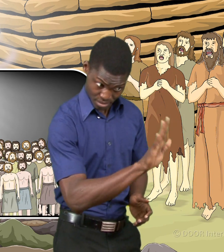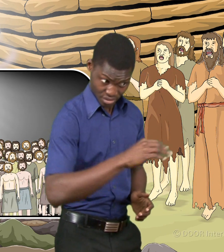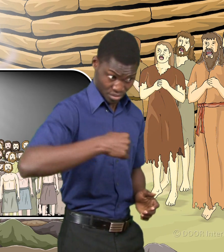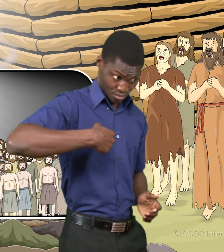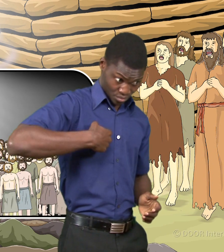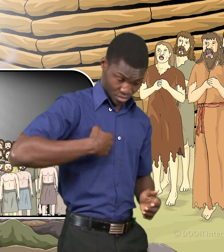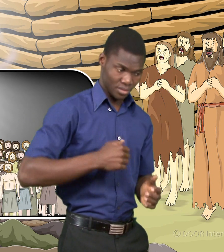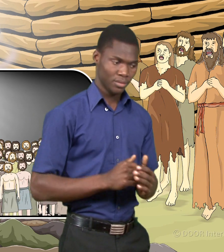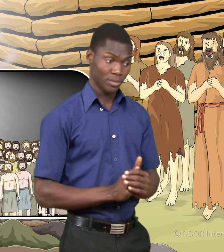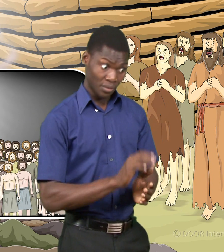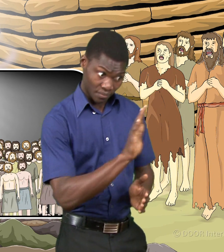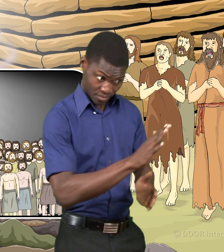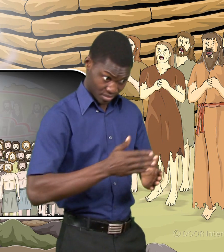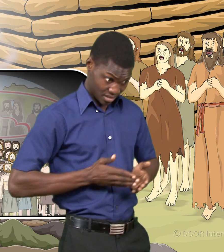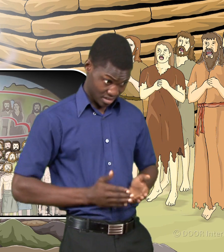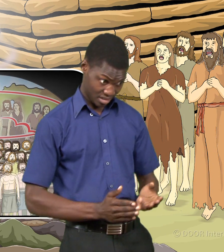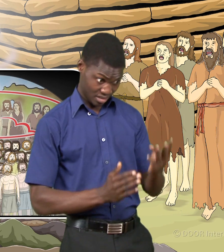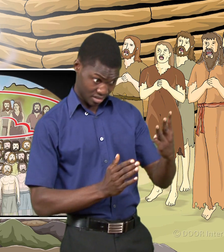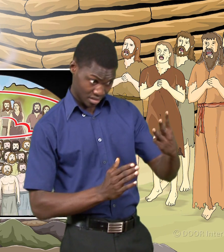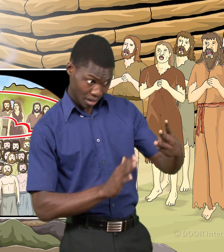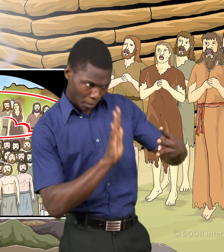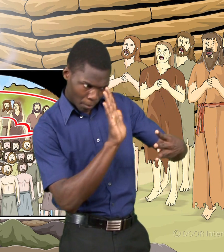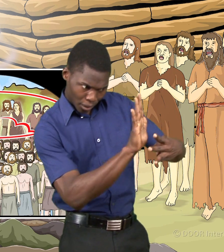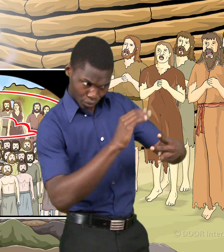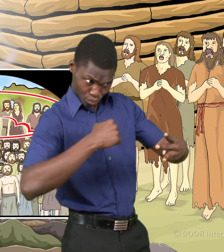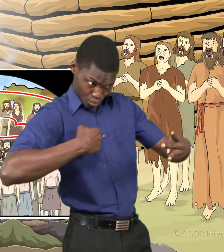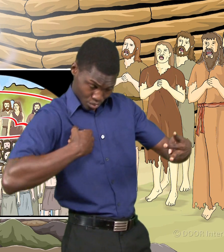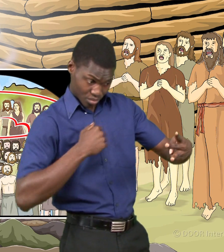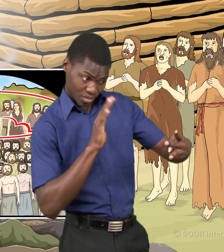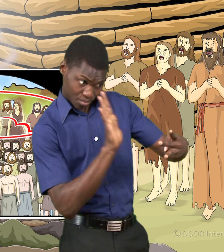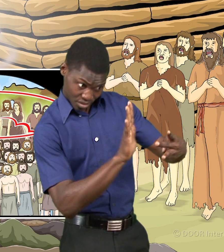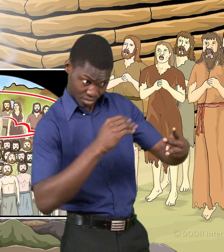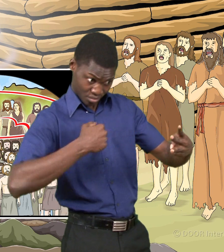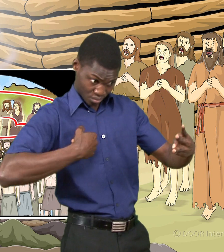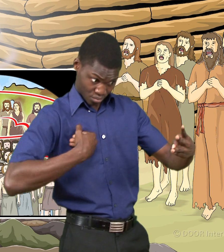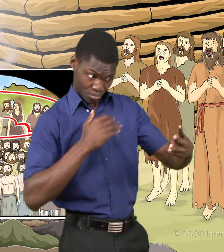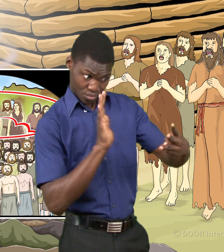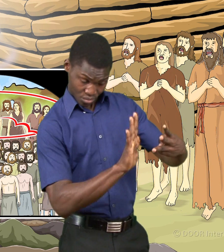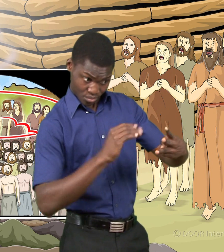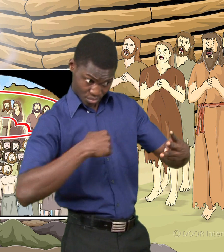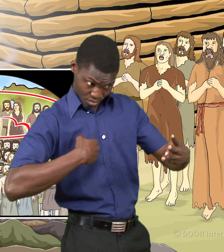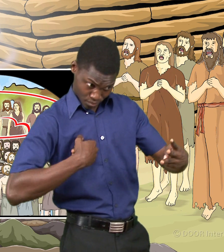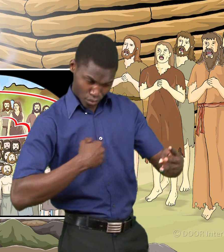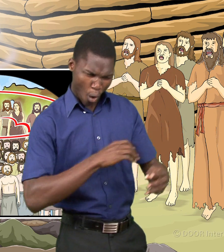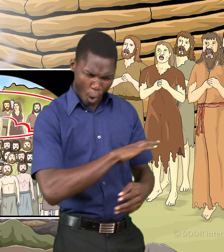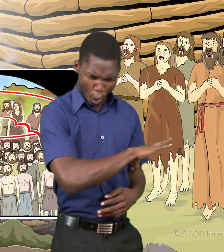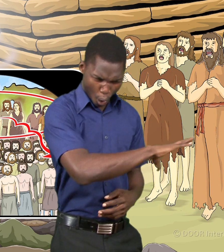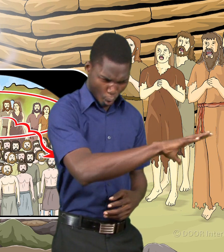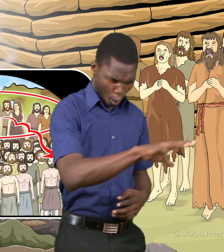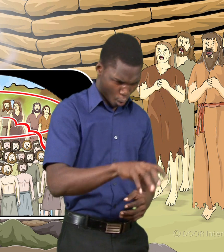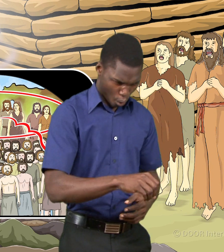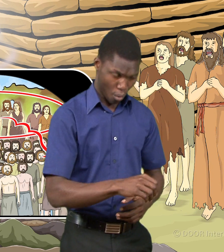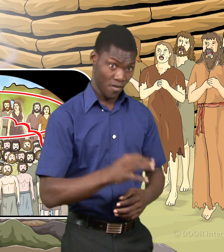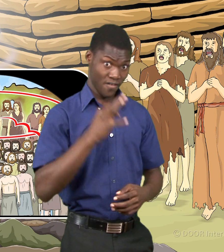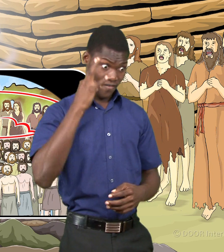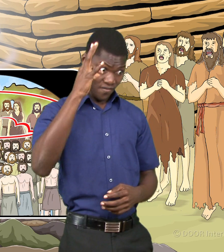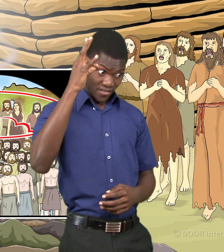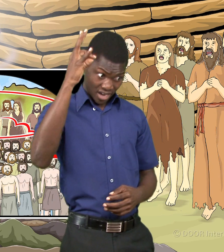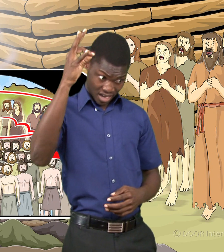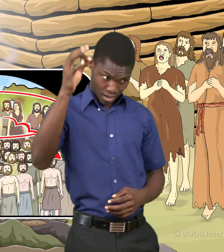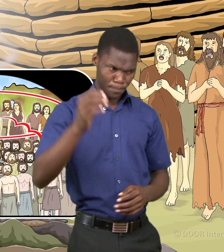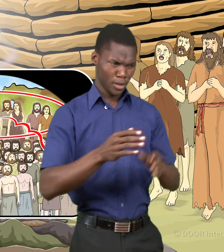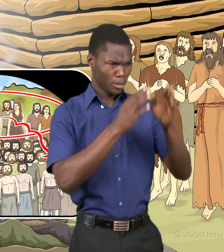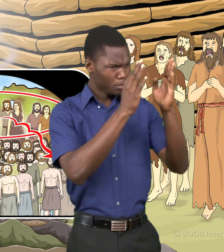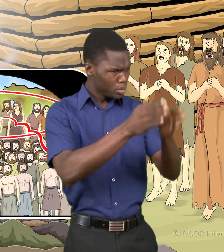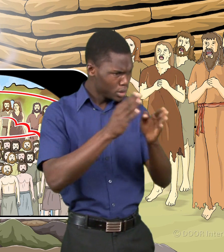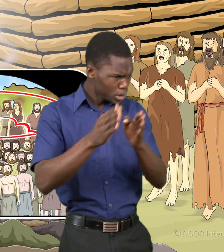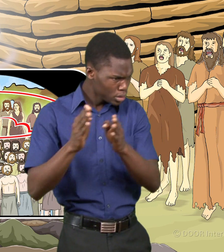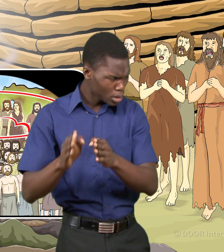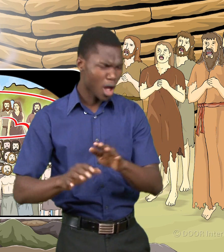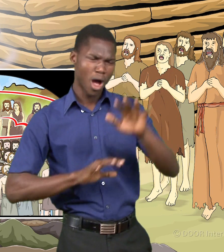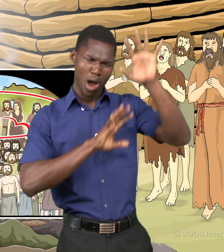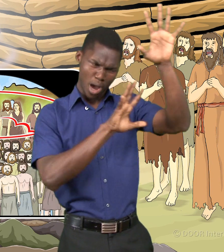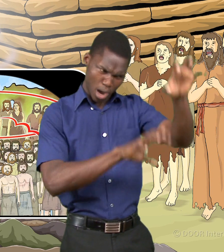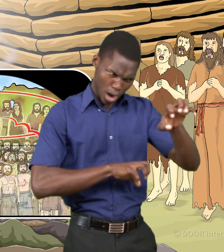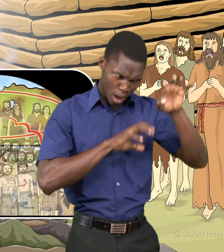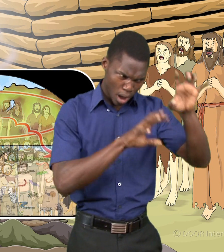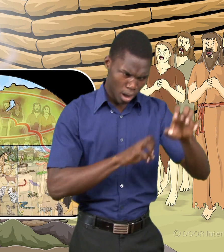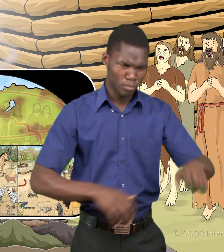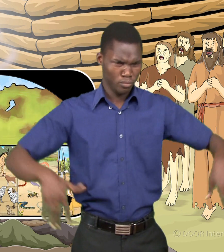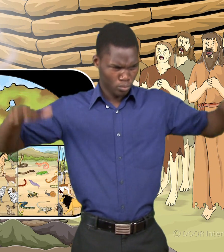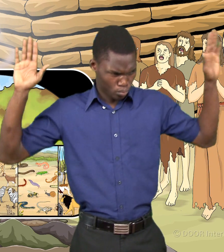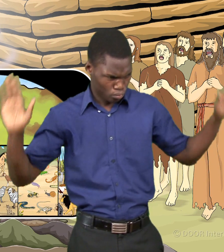But as for you, be fruitful and multiply; spread out across the earth and multiply upon it.”